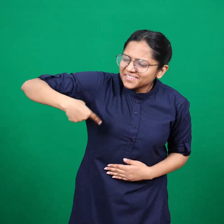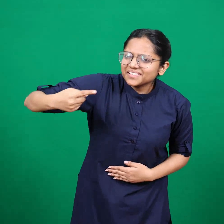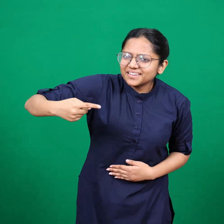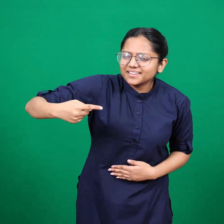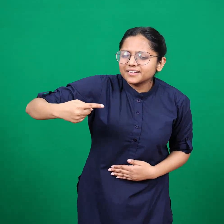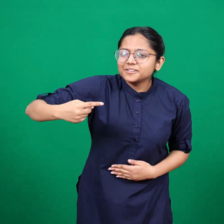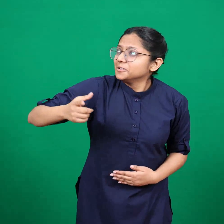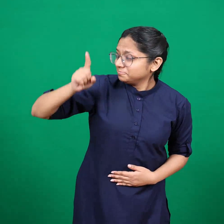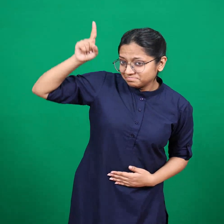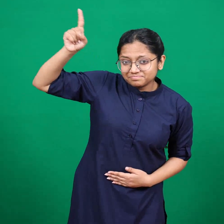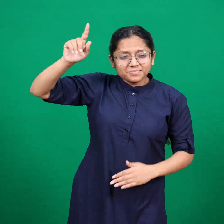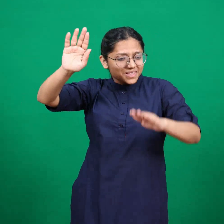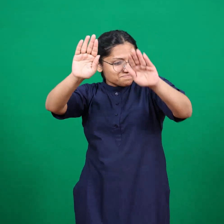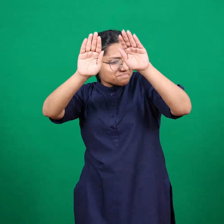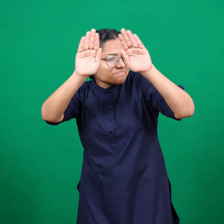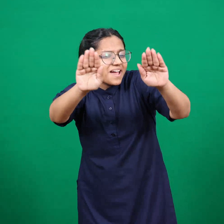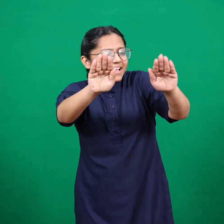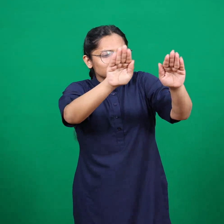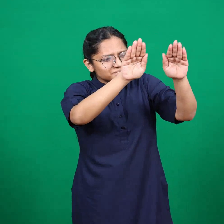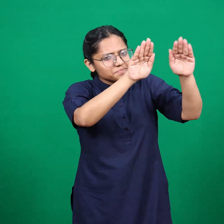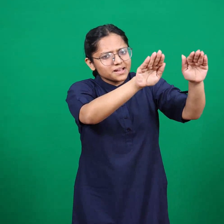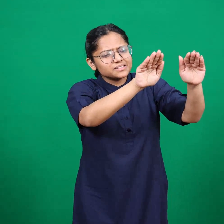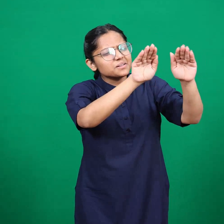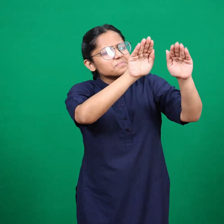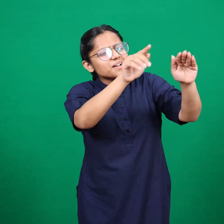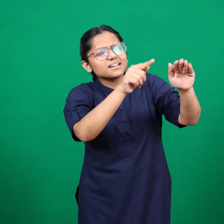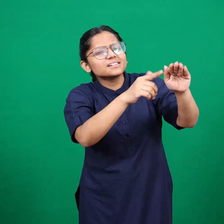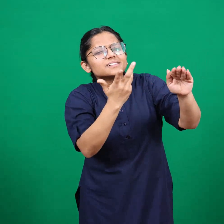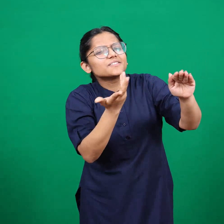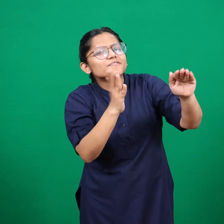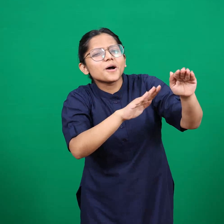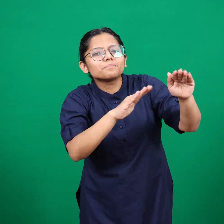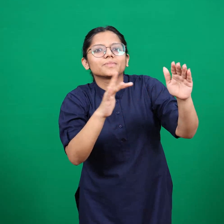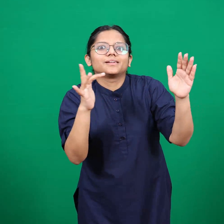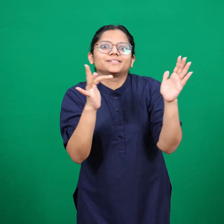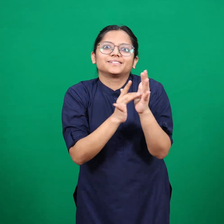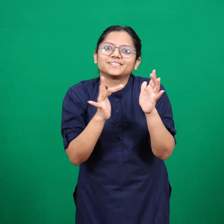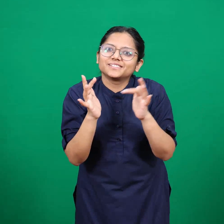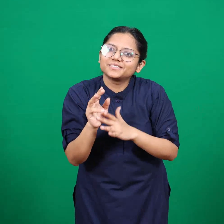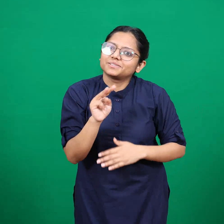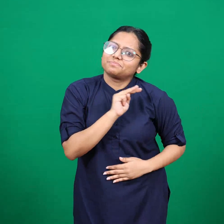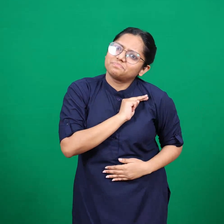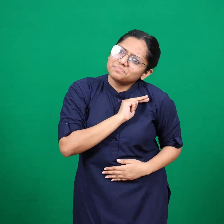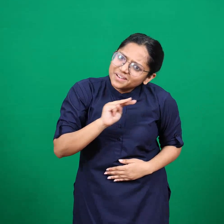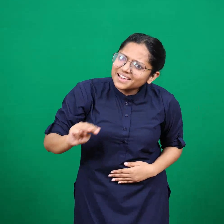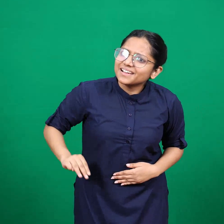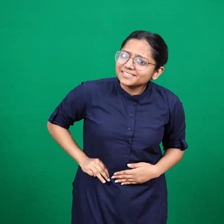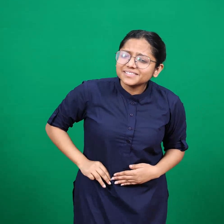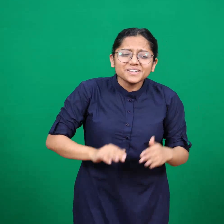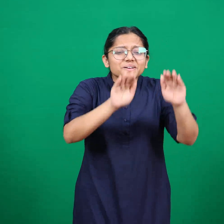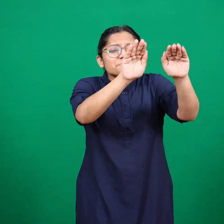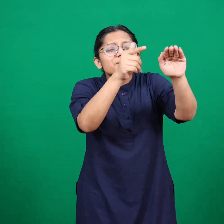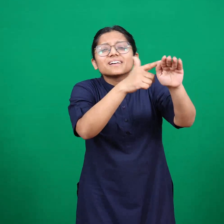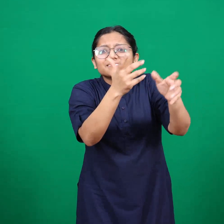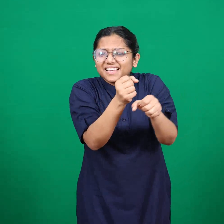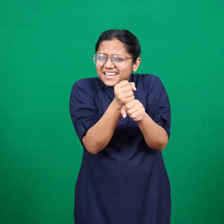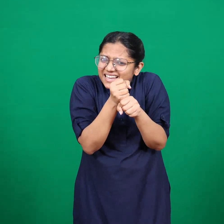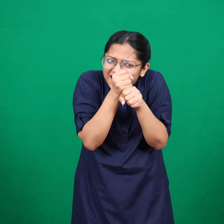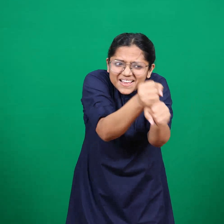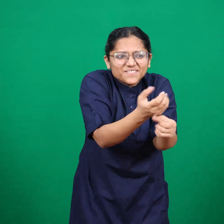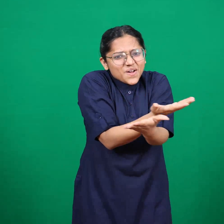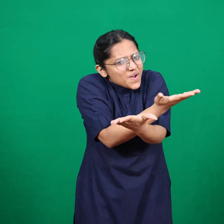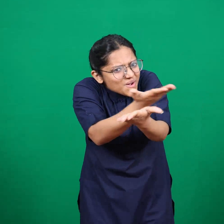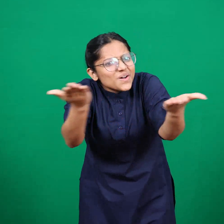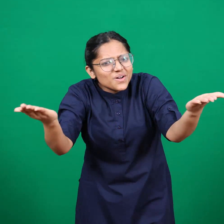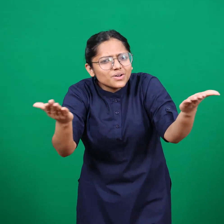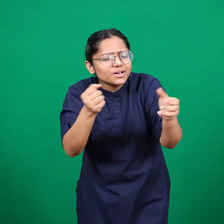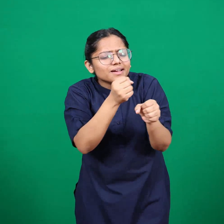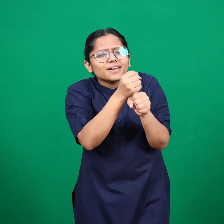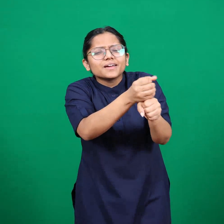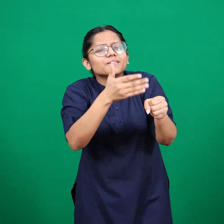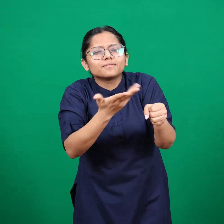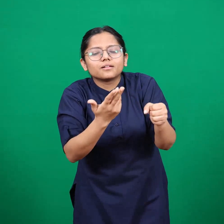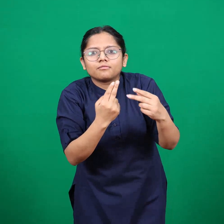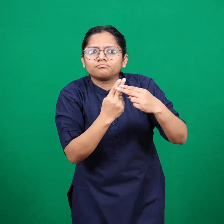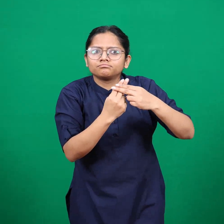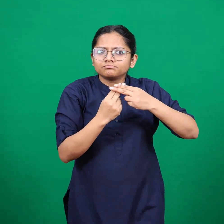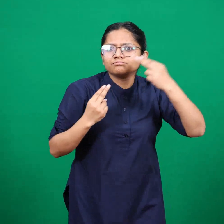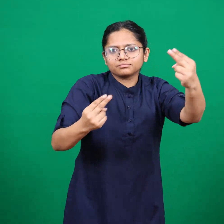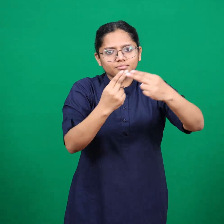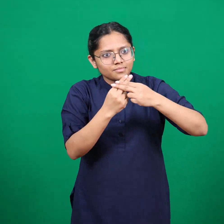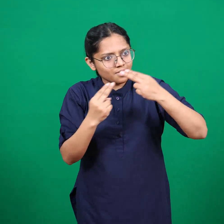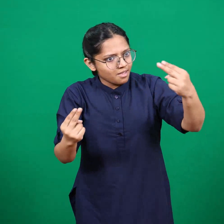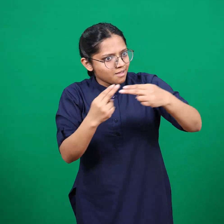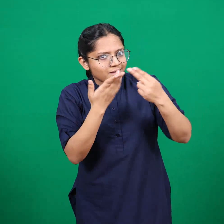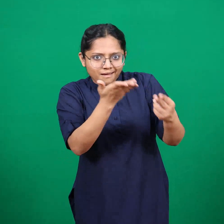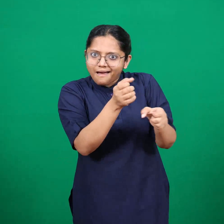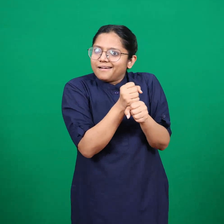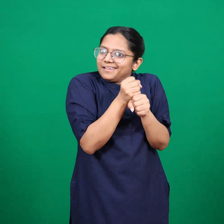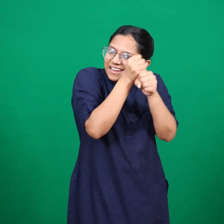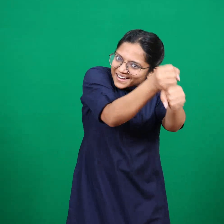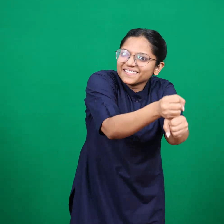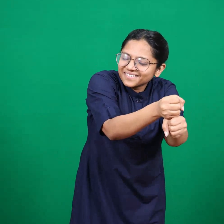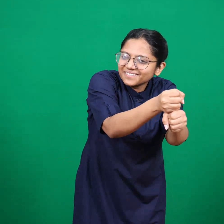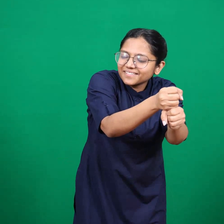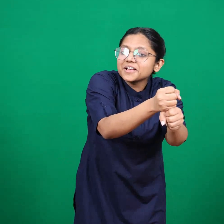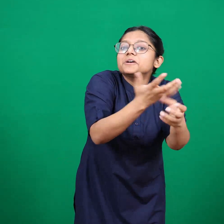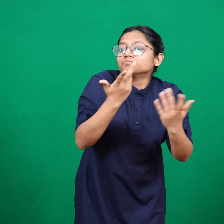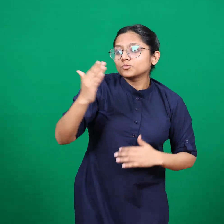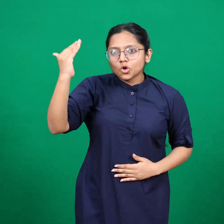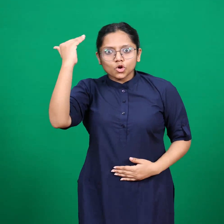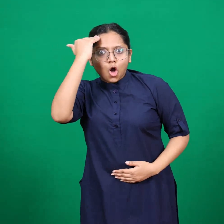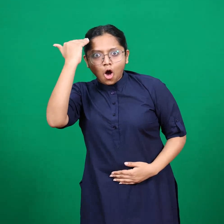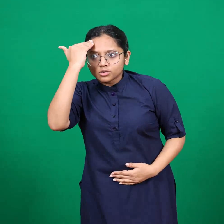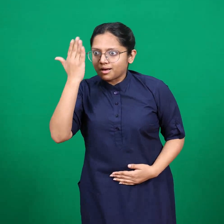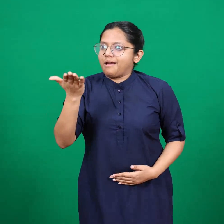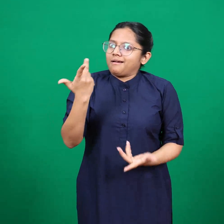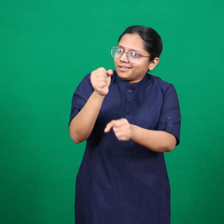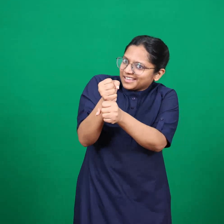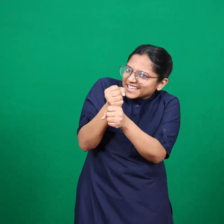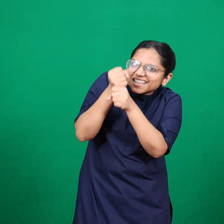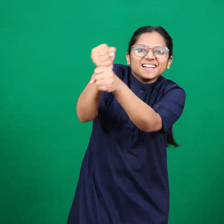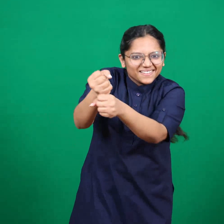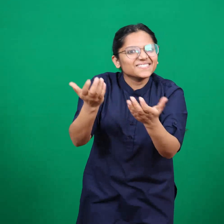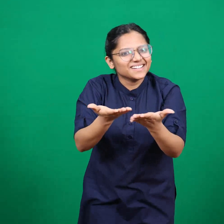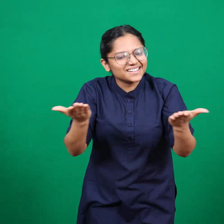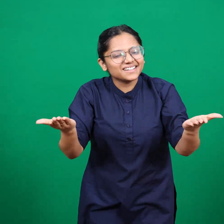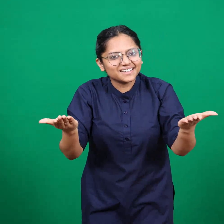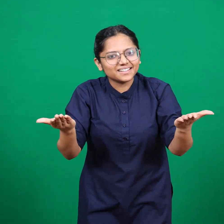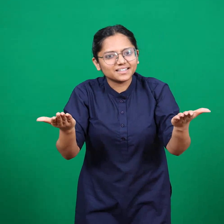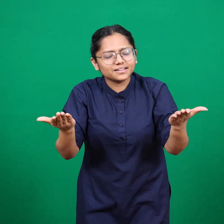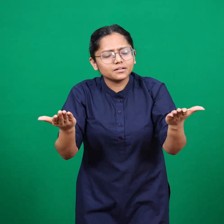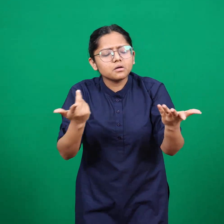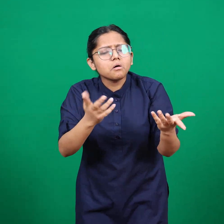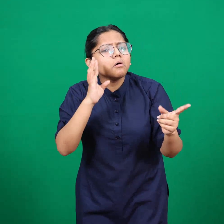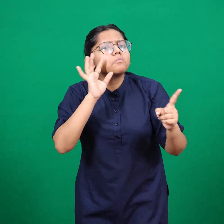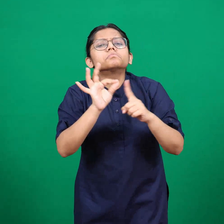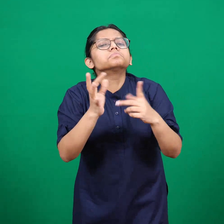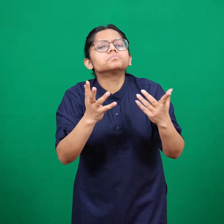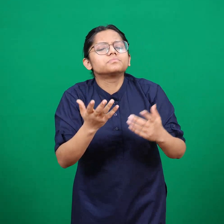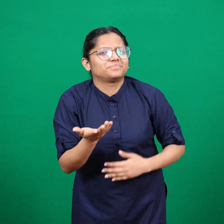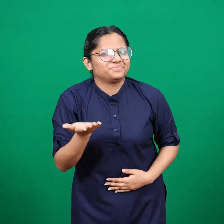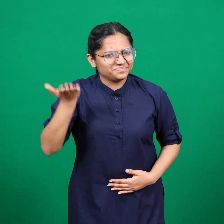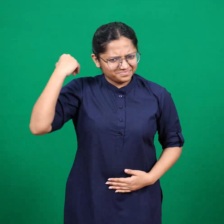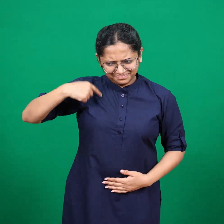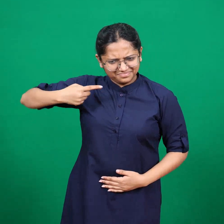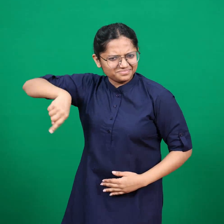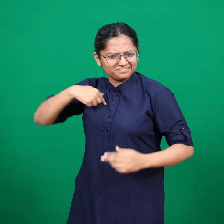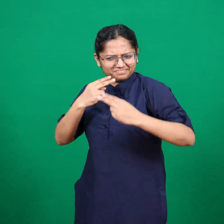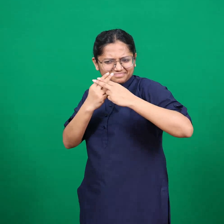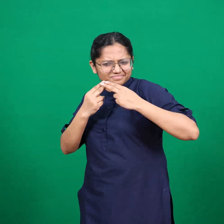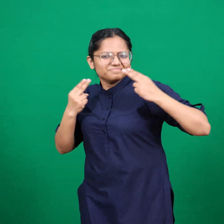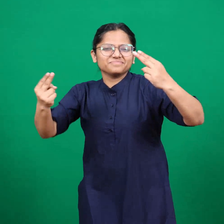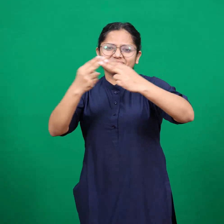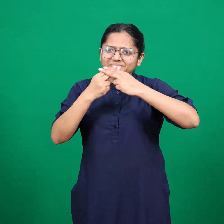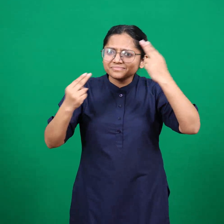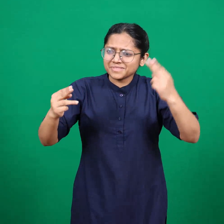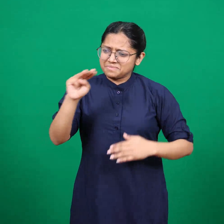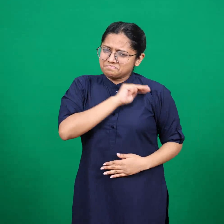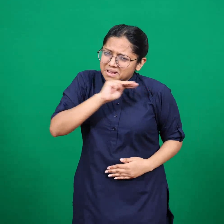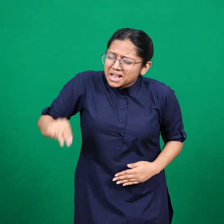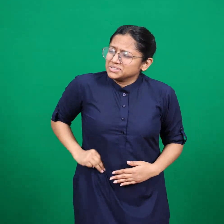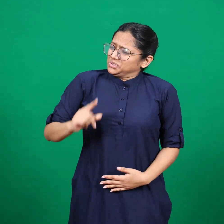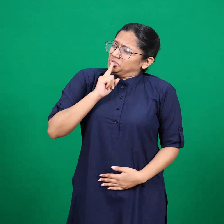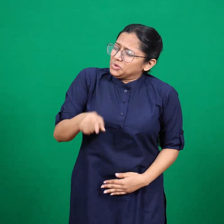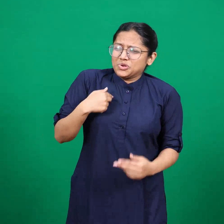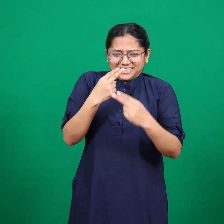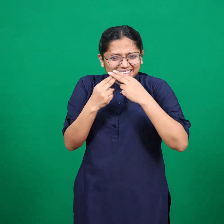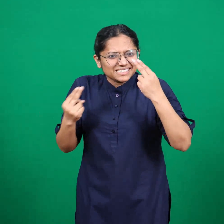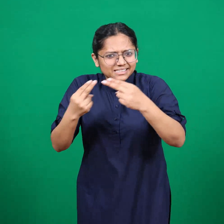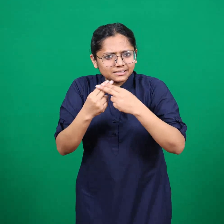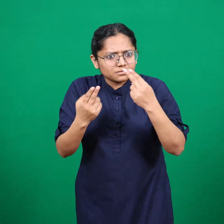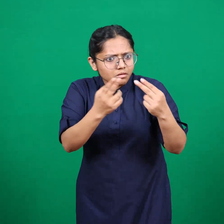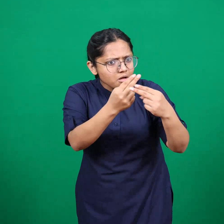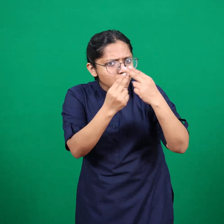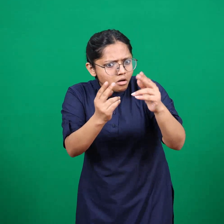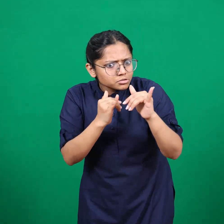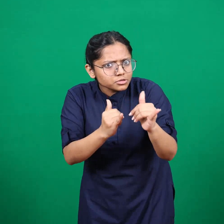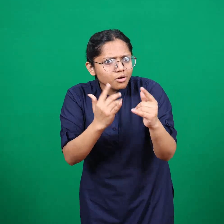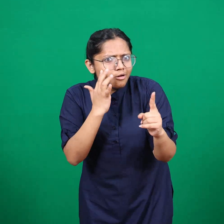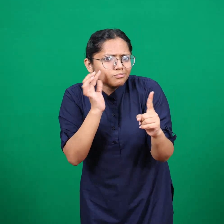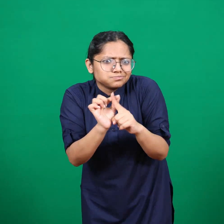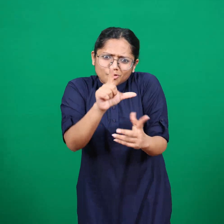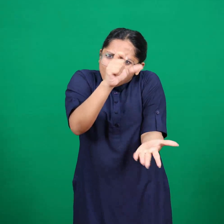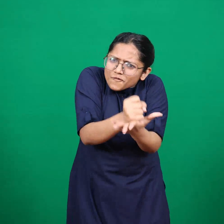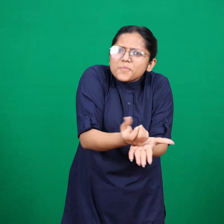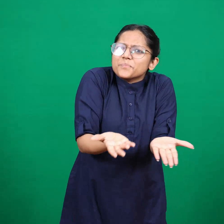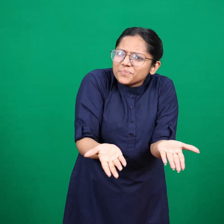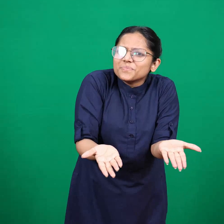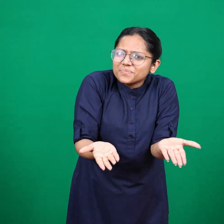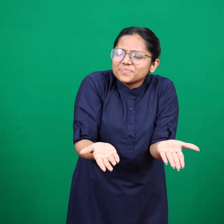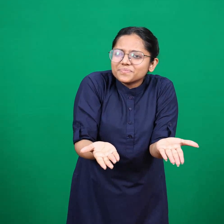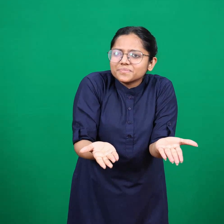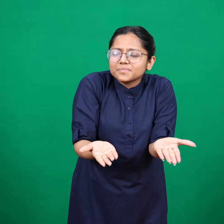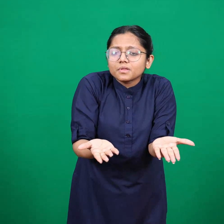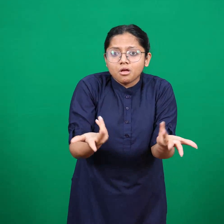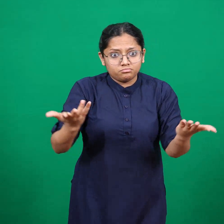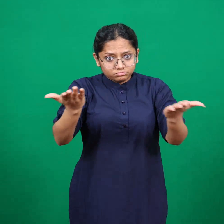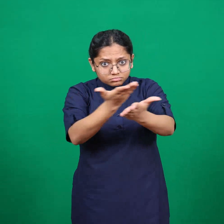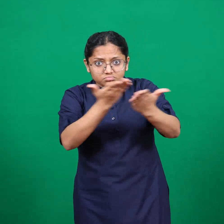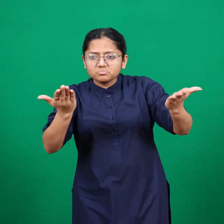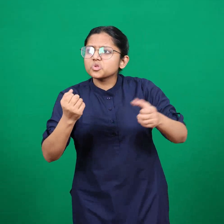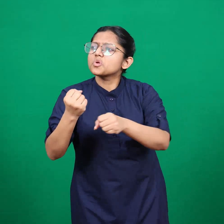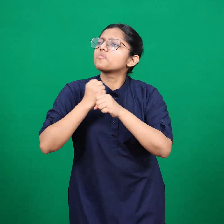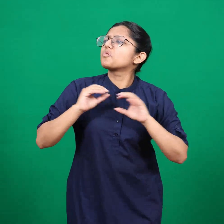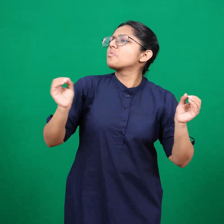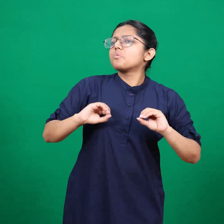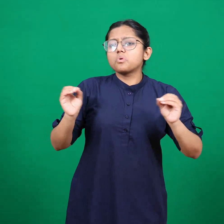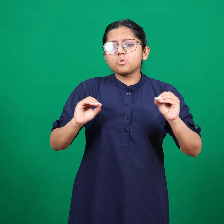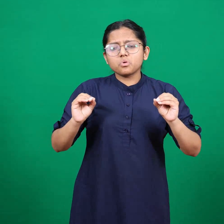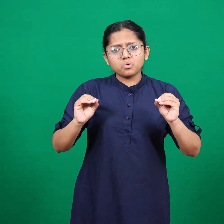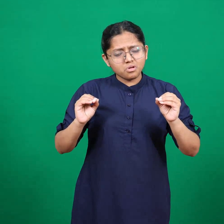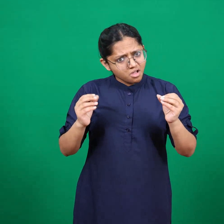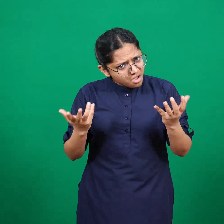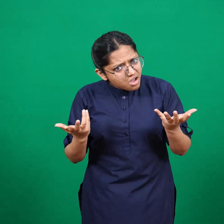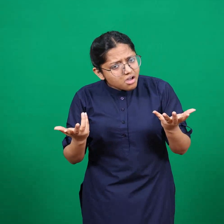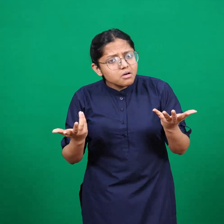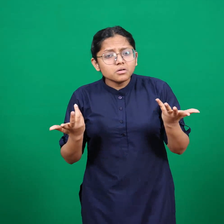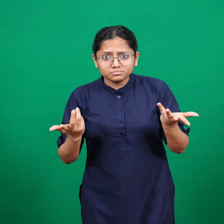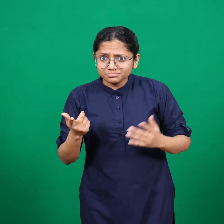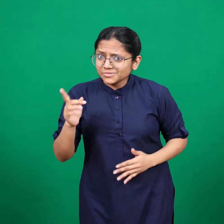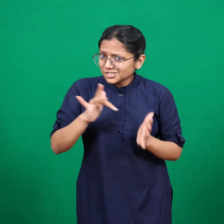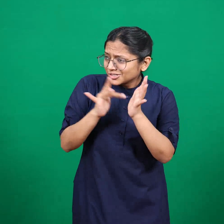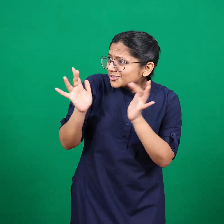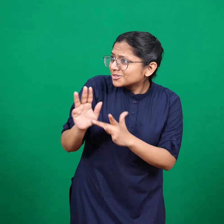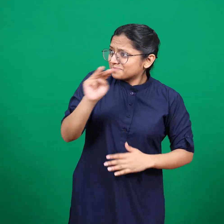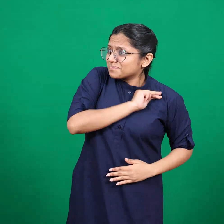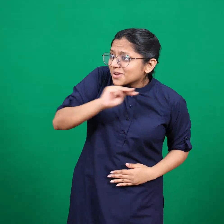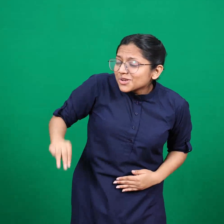For in Him you have been enriched in every way, in all speech and all knowledge, because our testimony about Christ was confirmed in you.